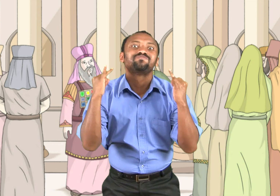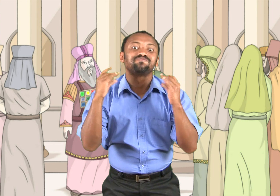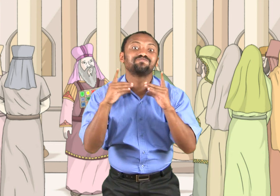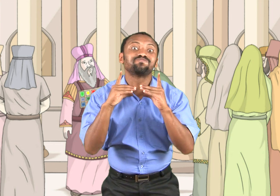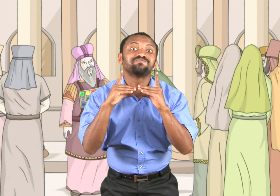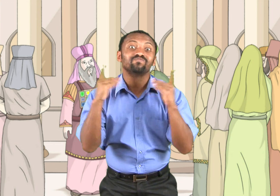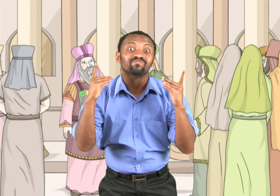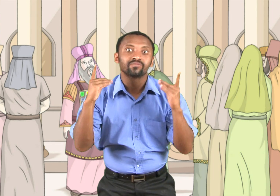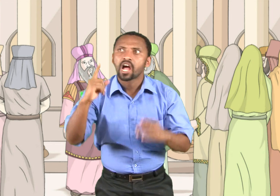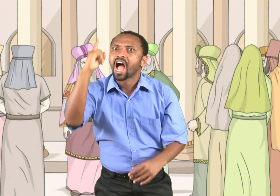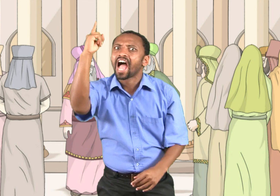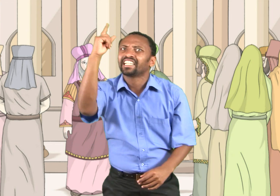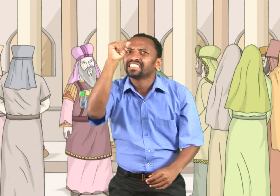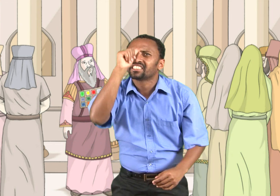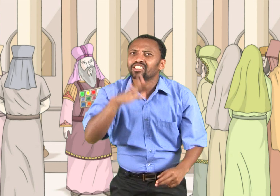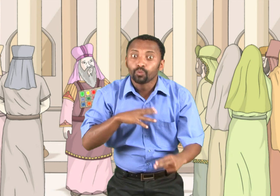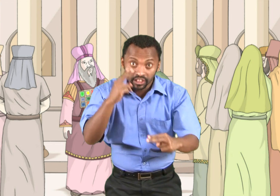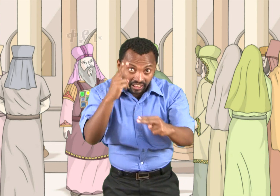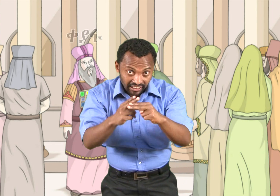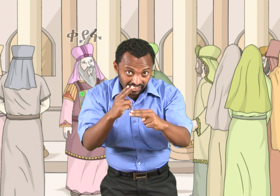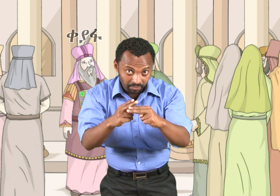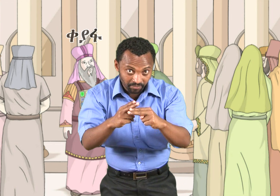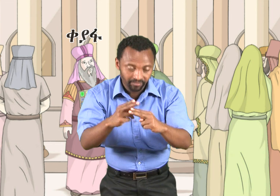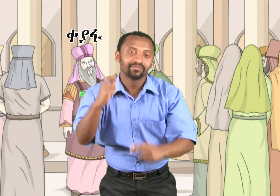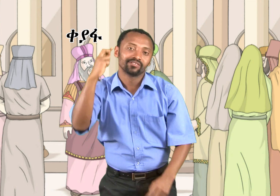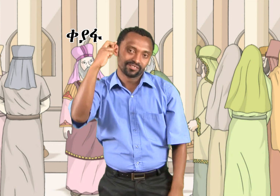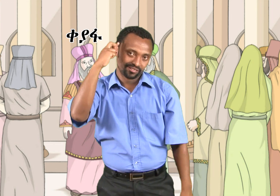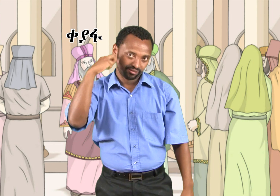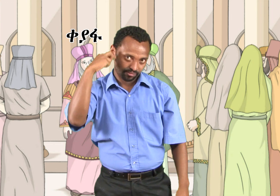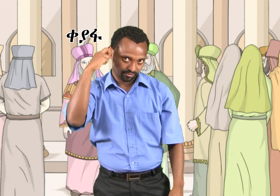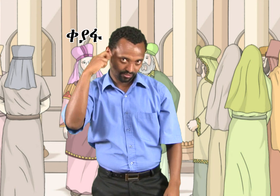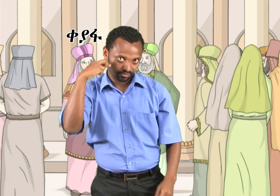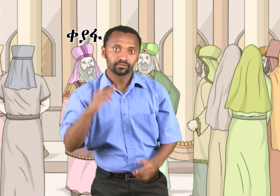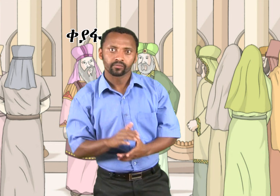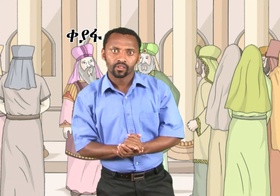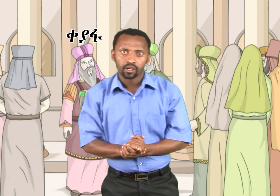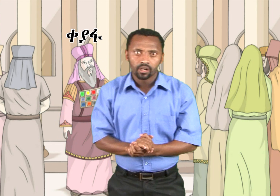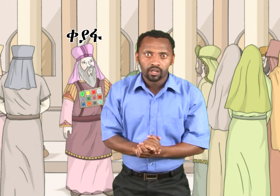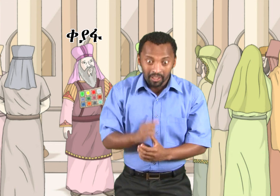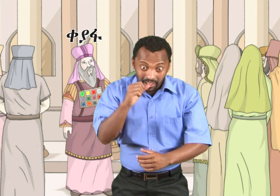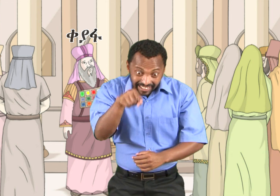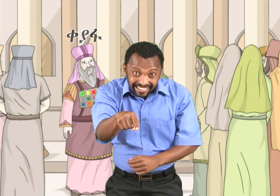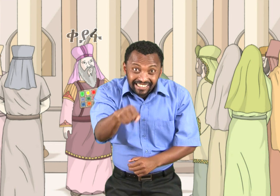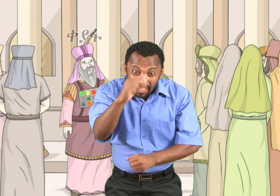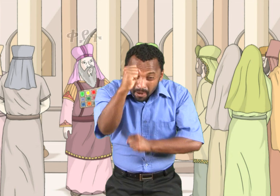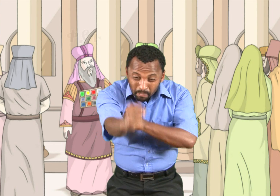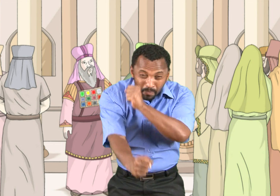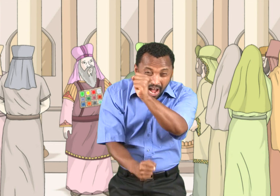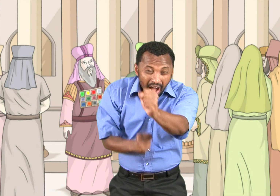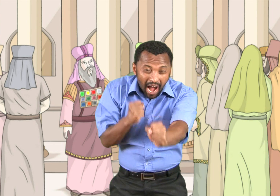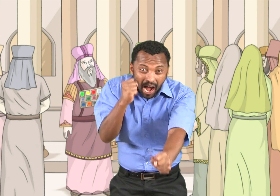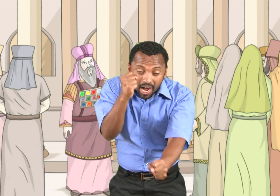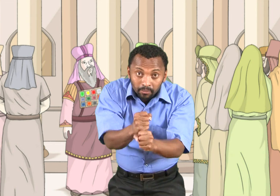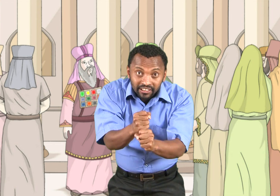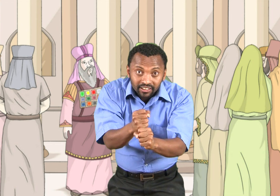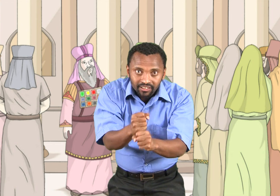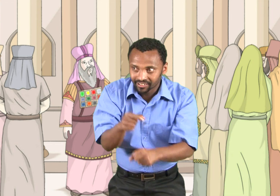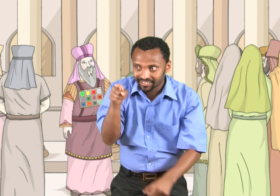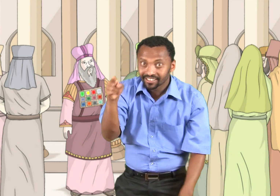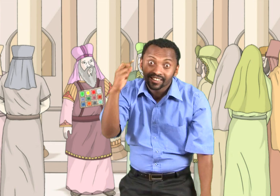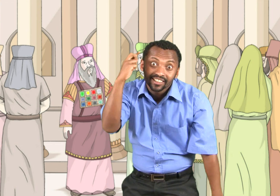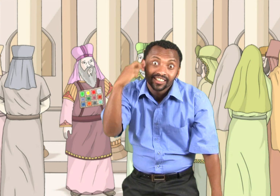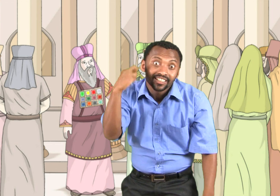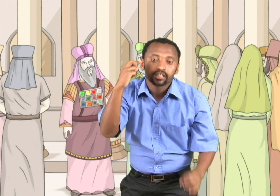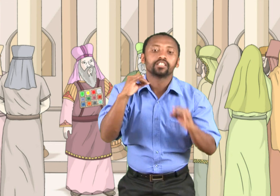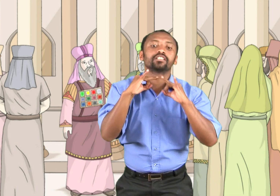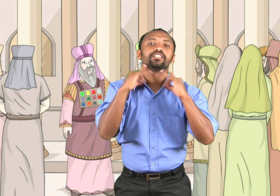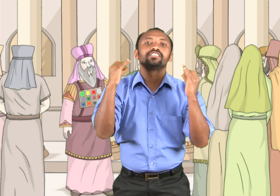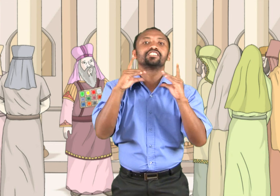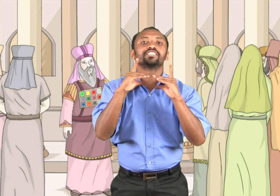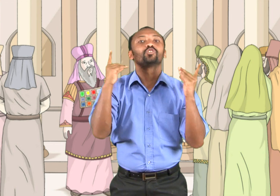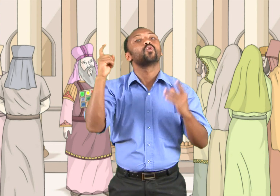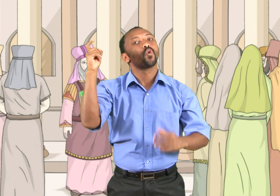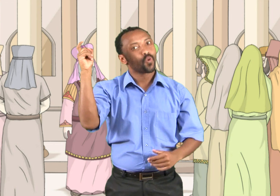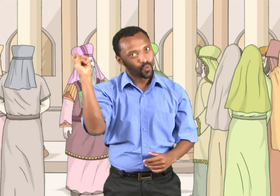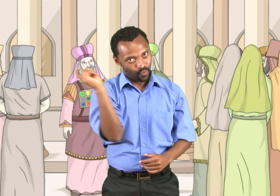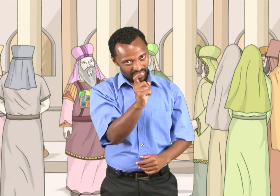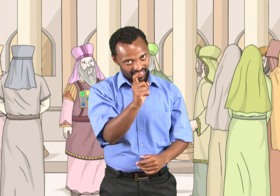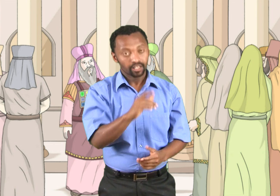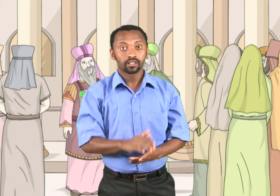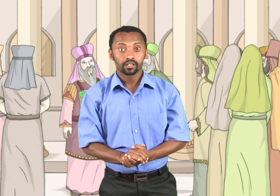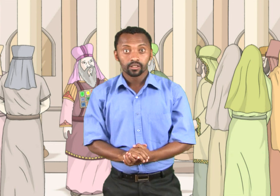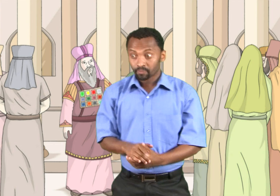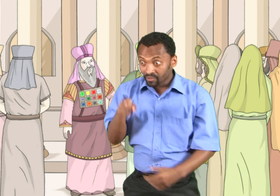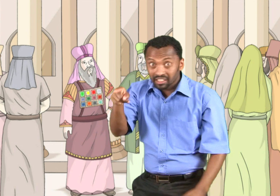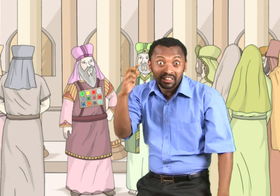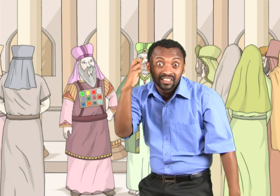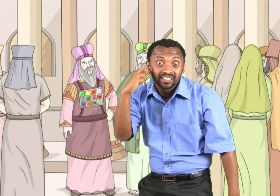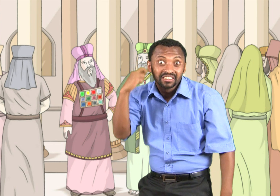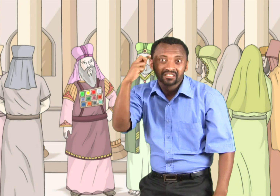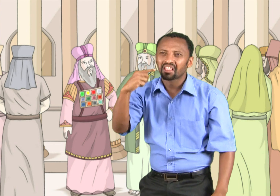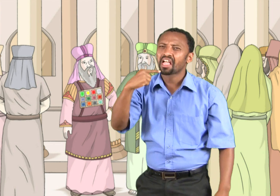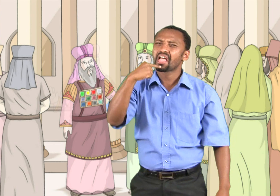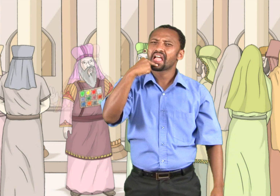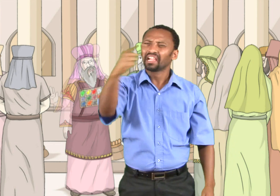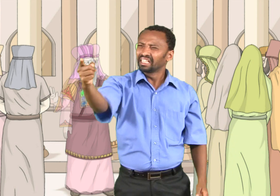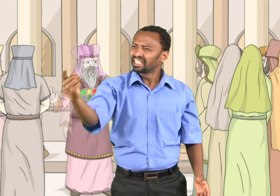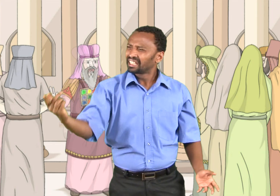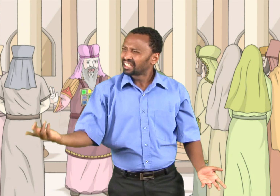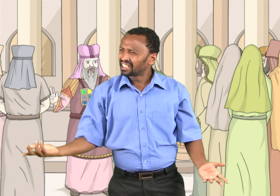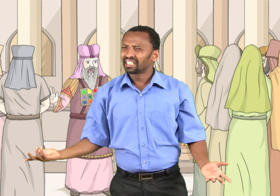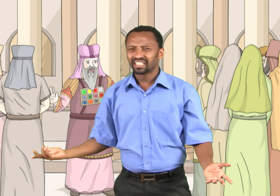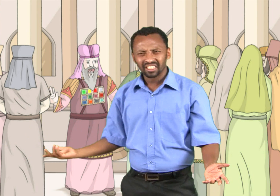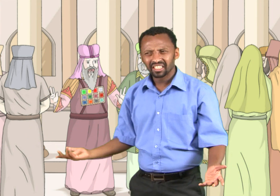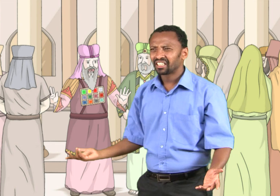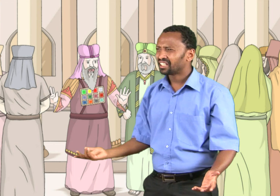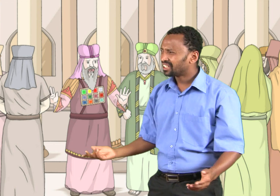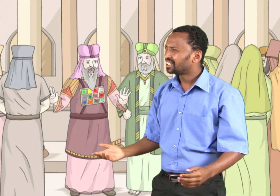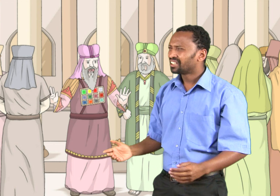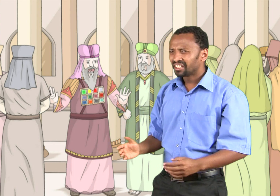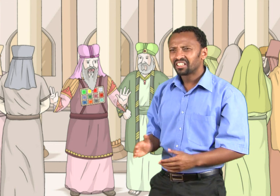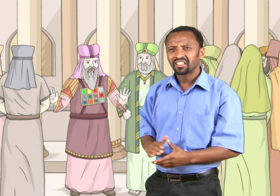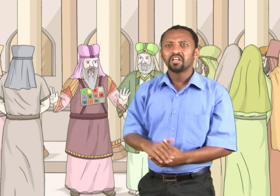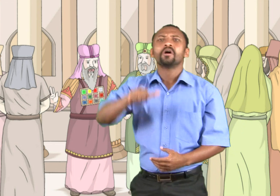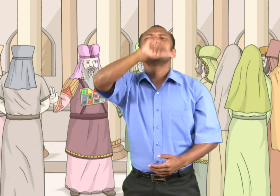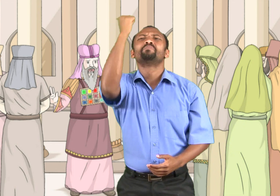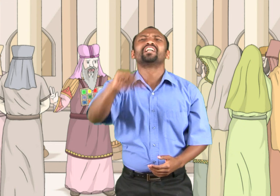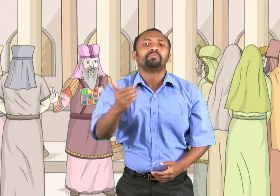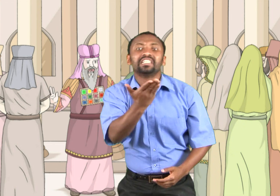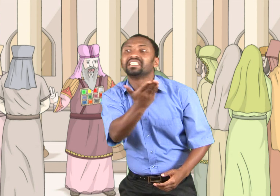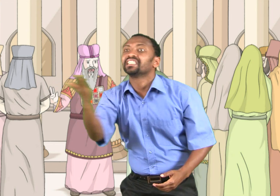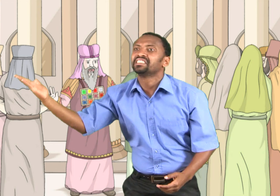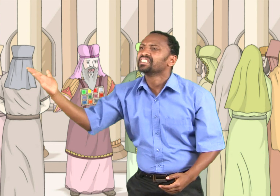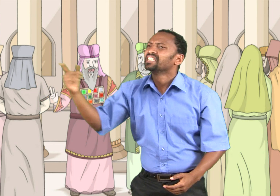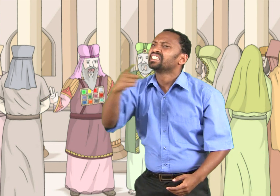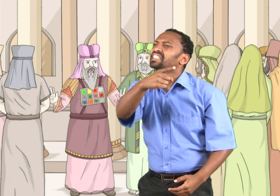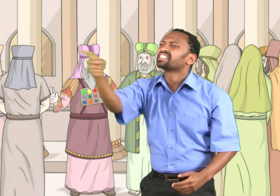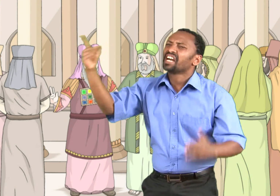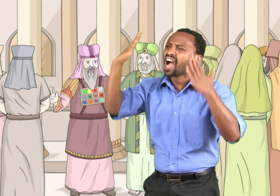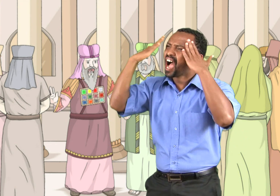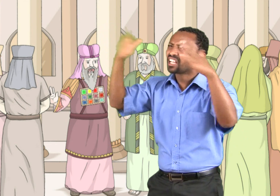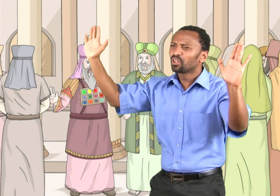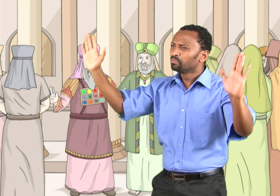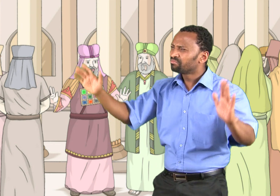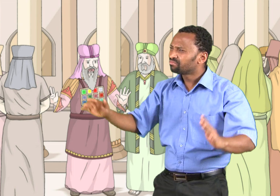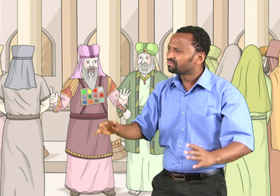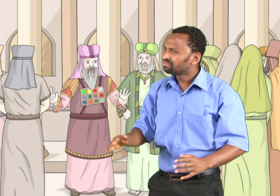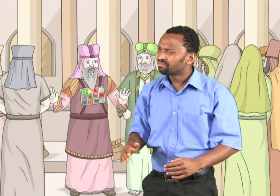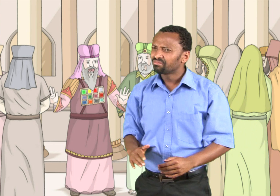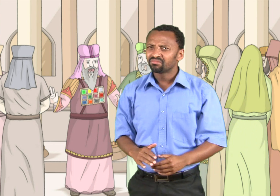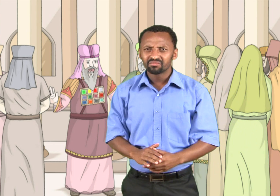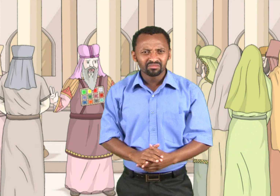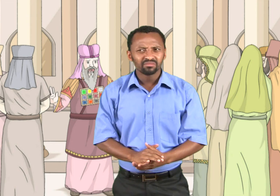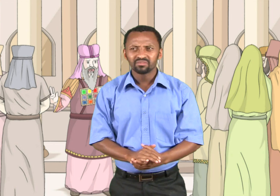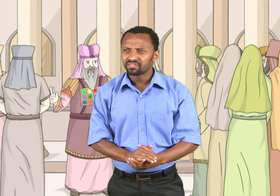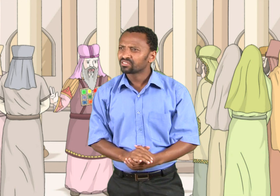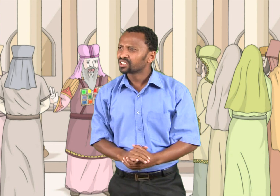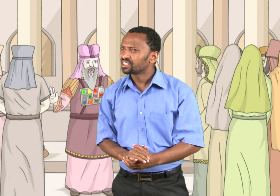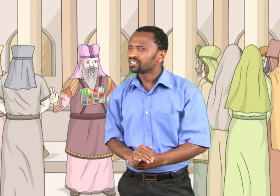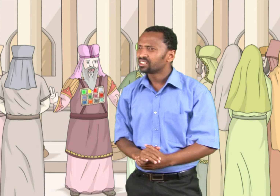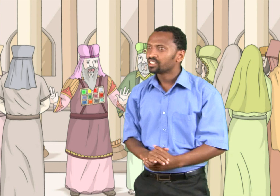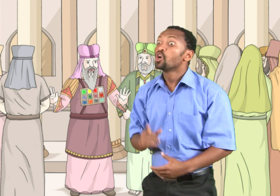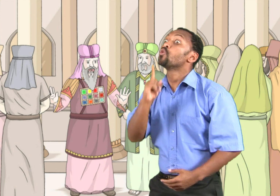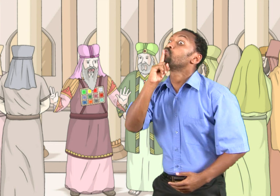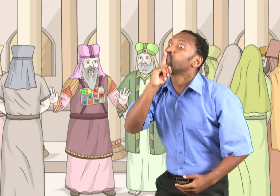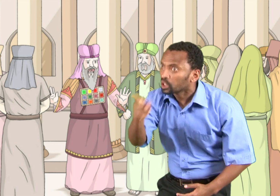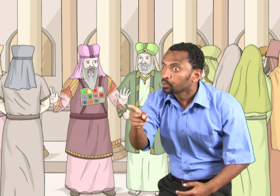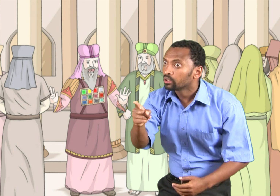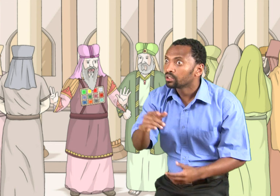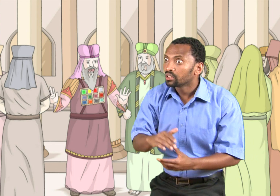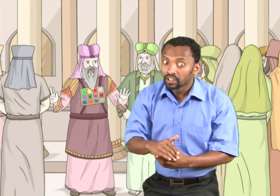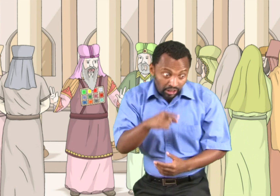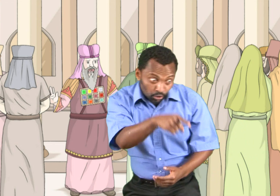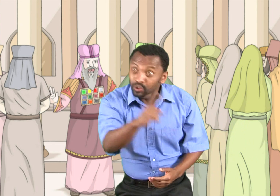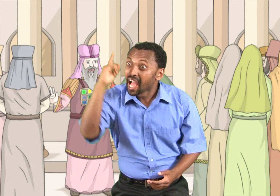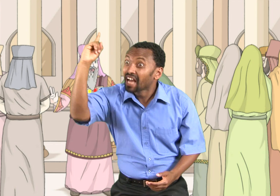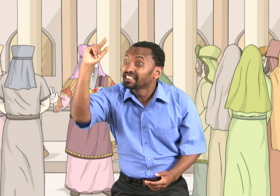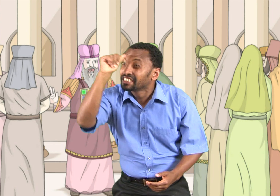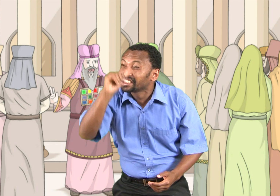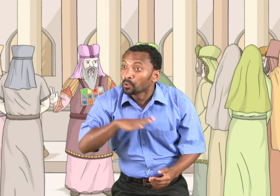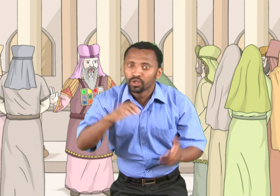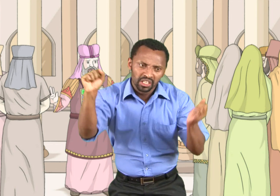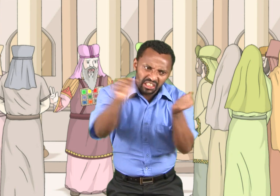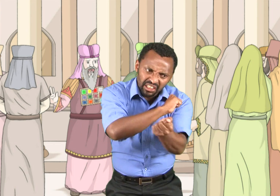But one of them, named Caiaphas, who was high priest that year, said to them, “You know nothing at all!